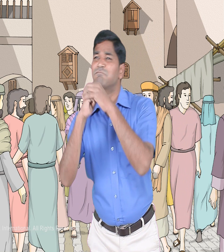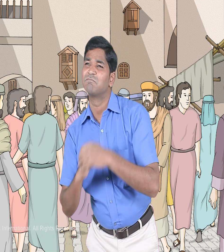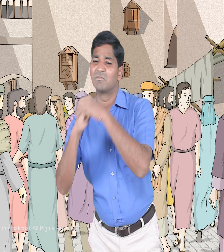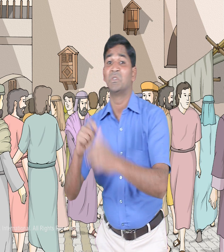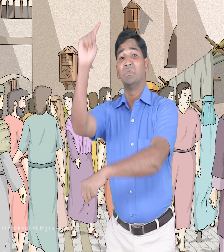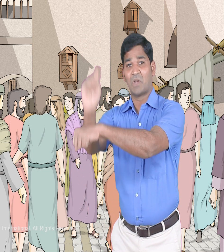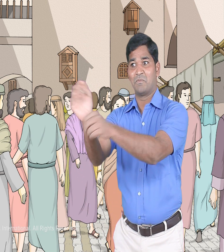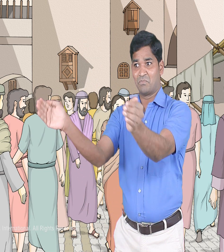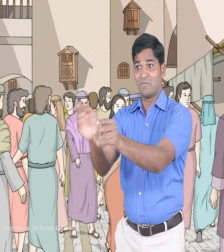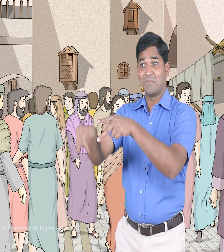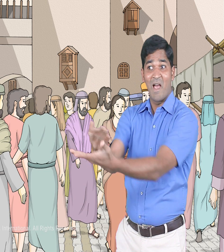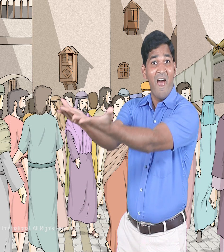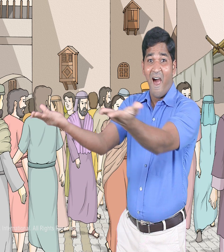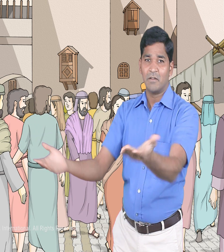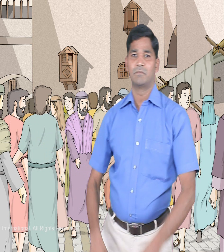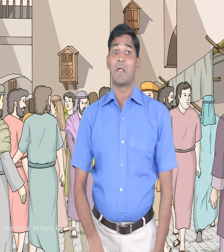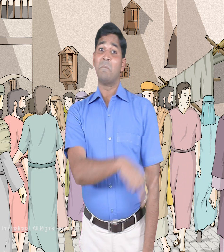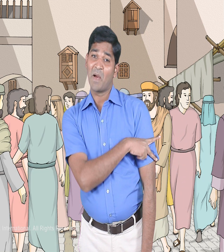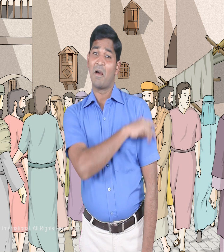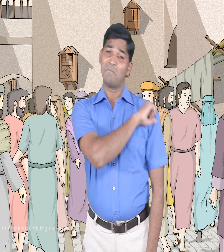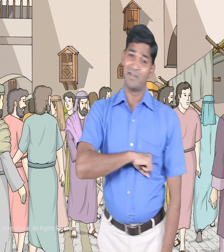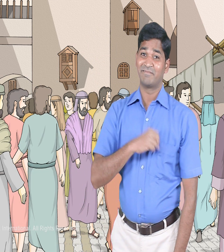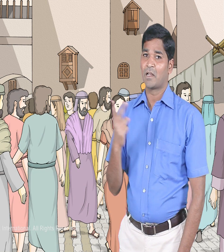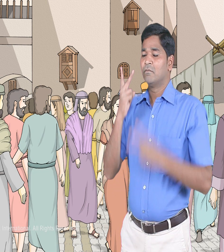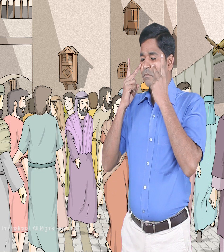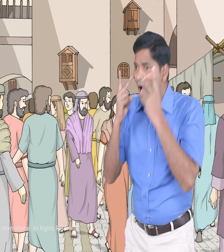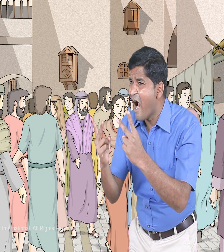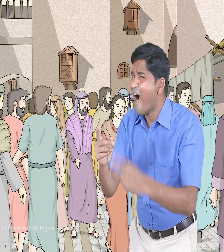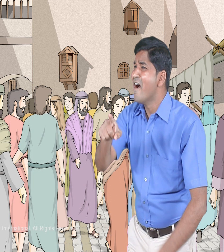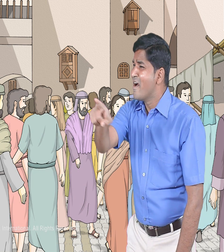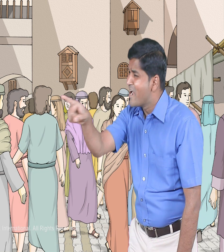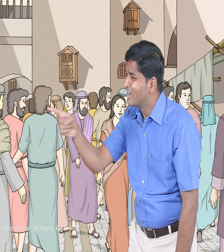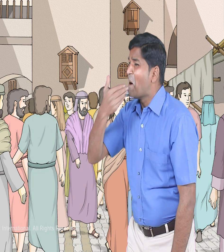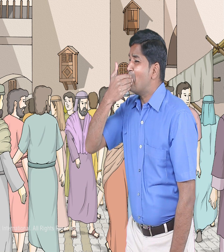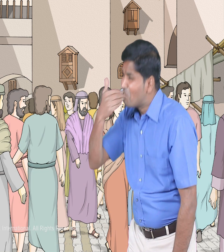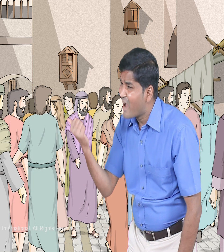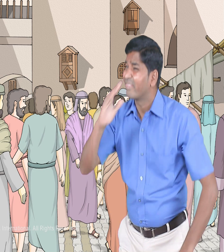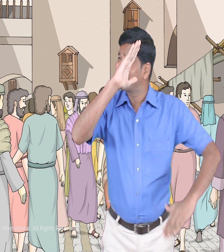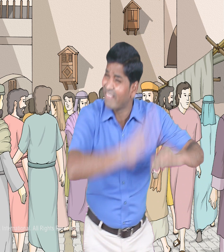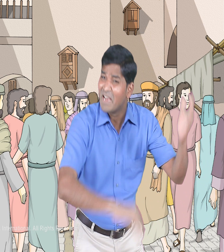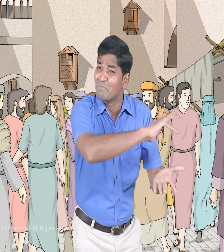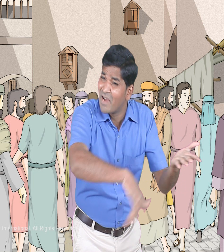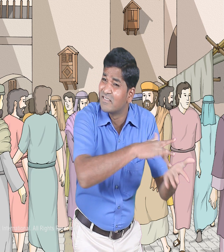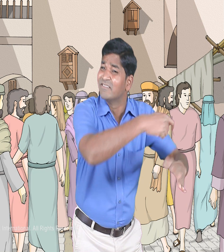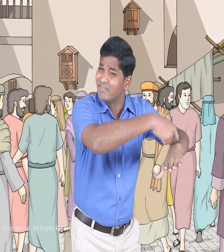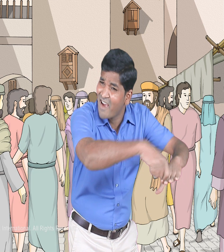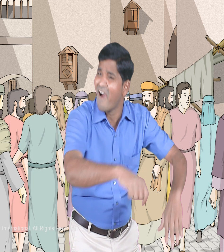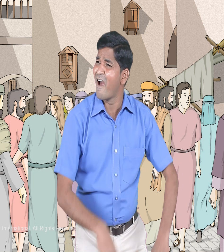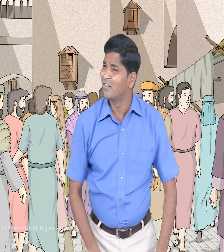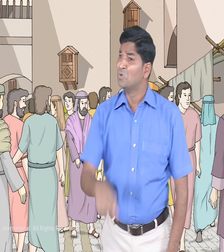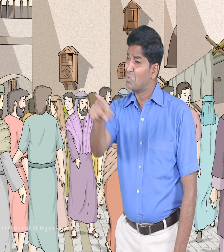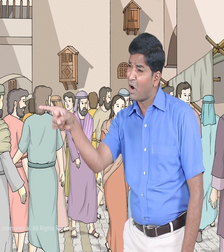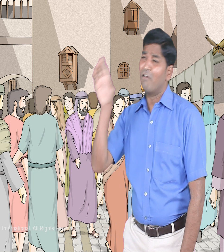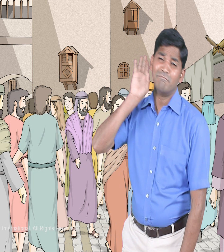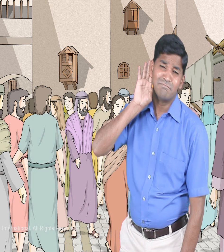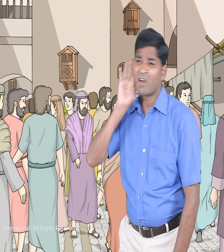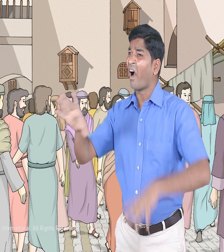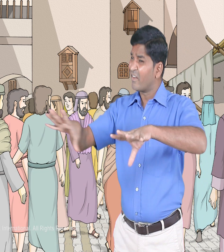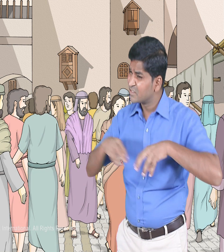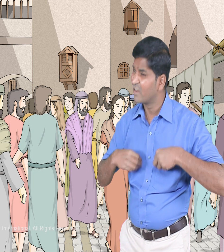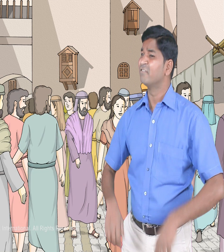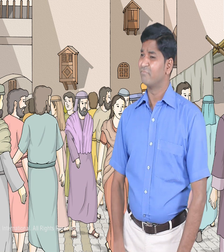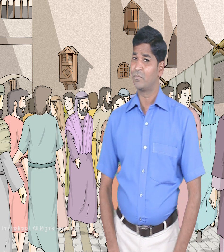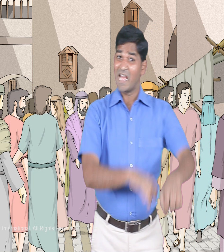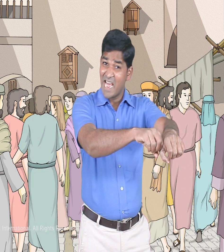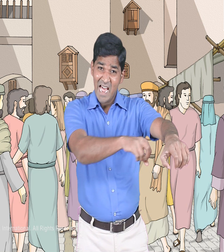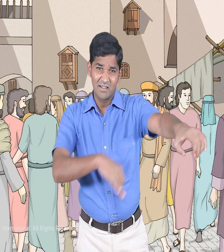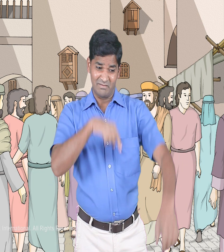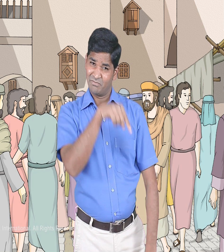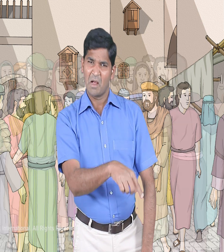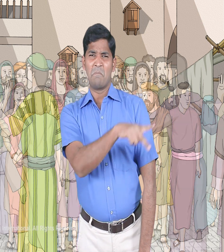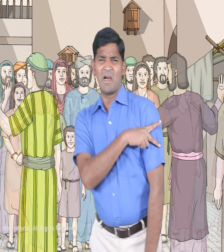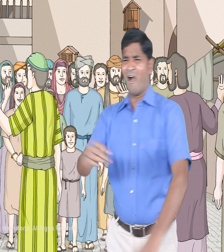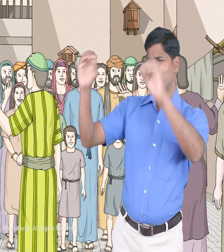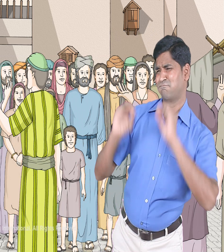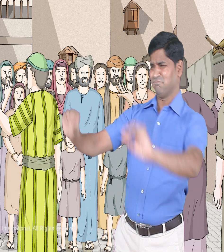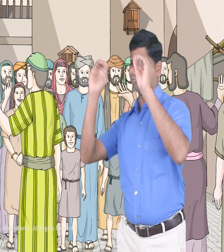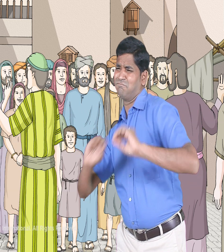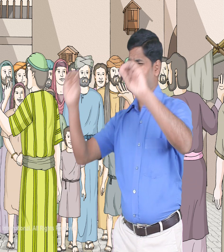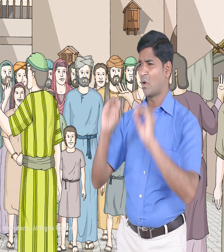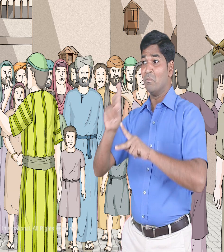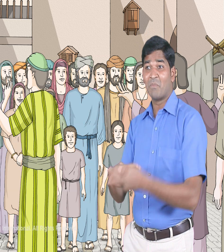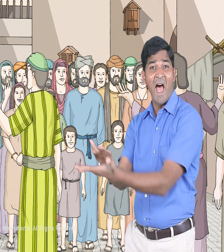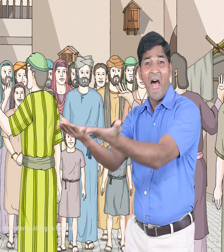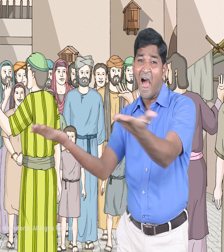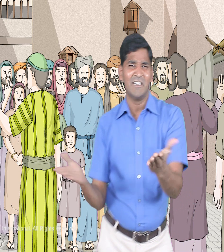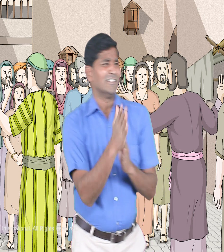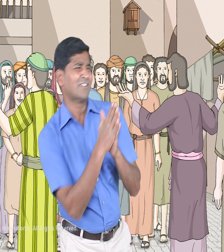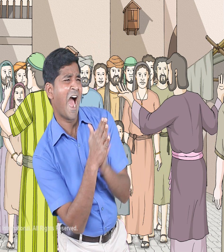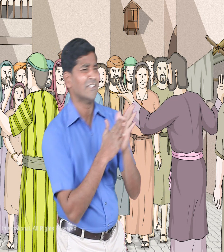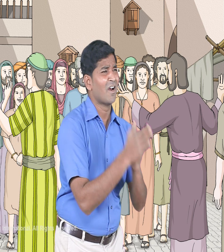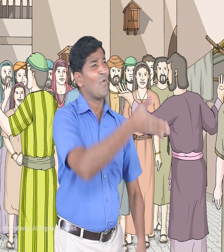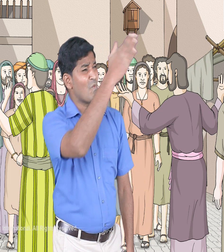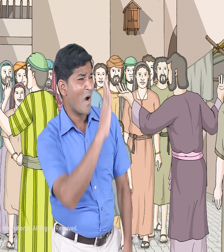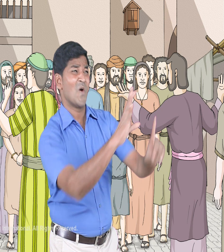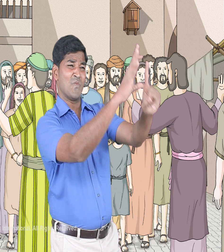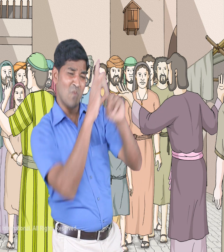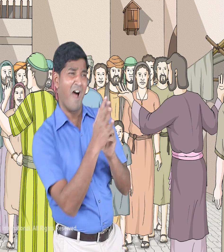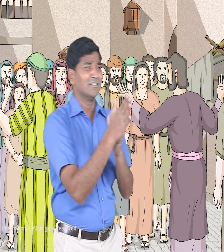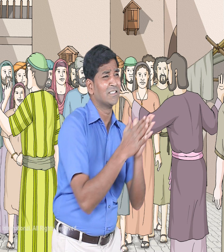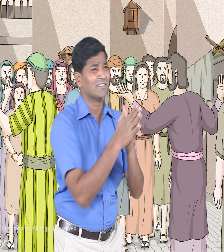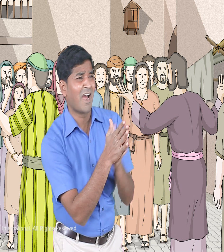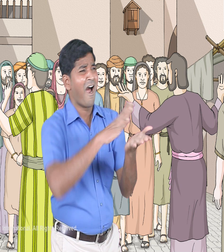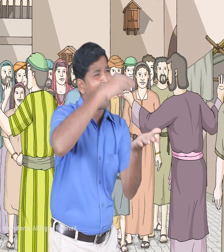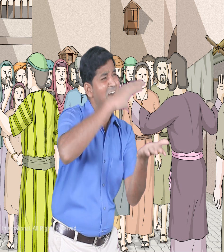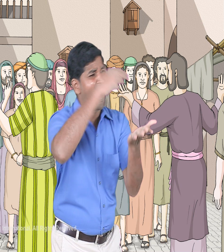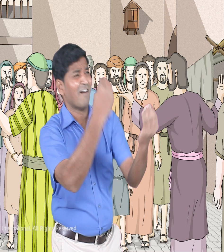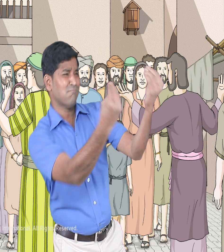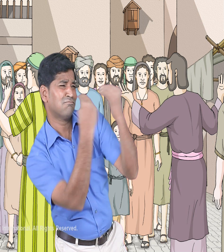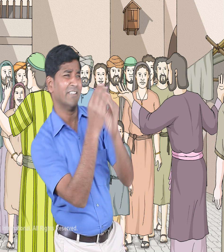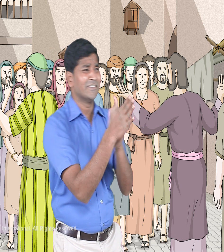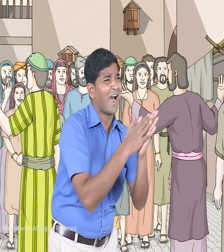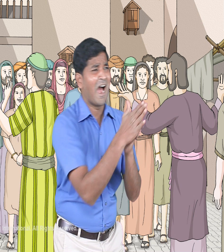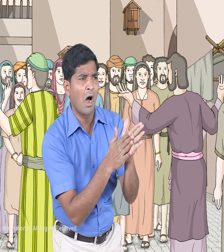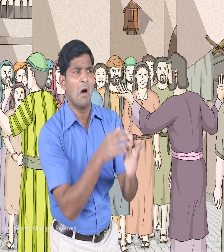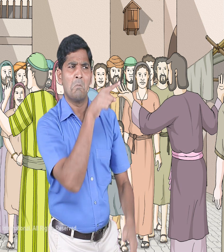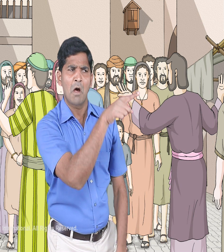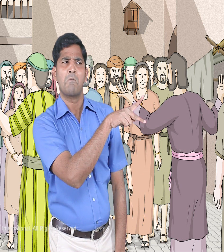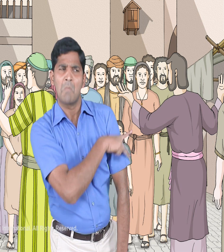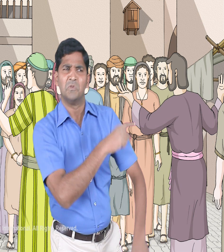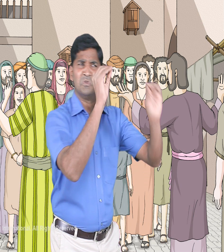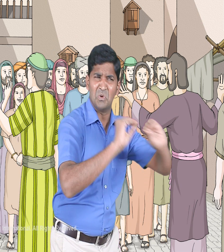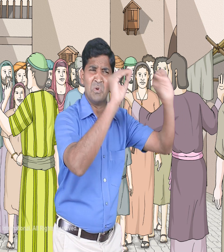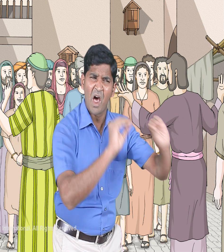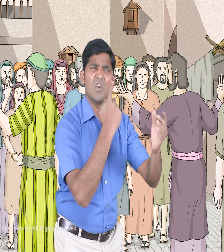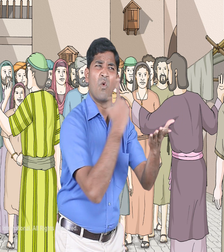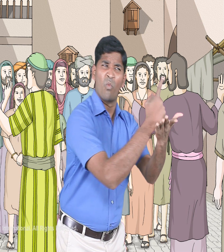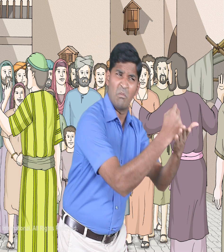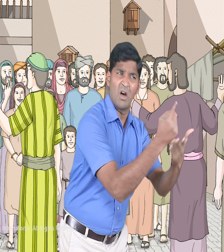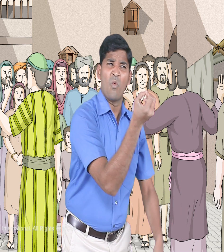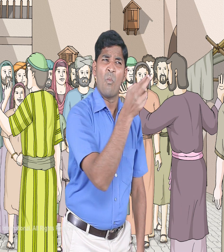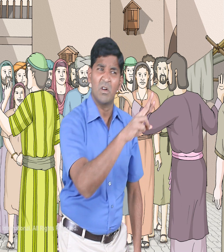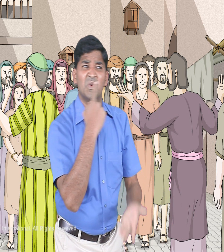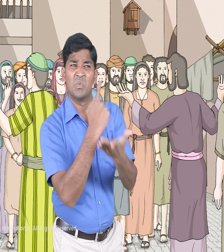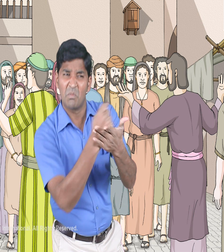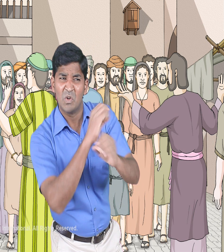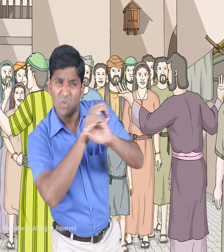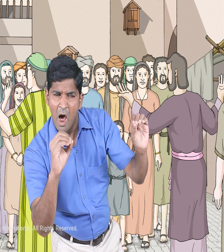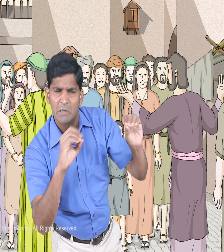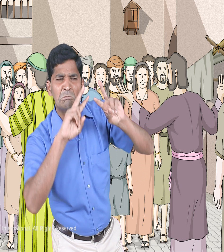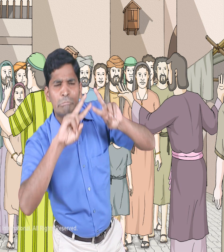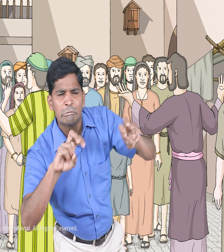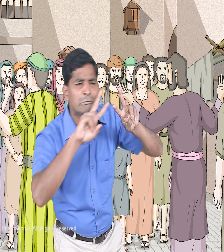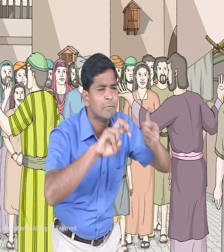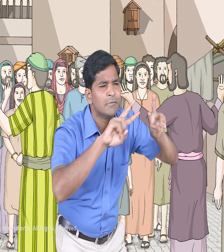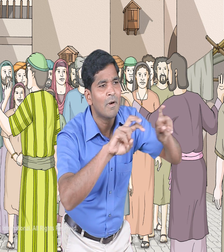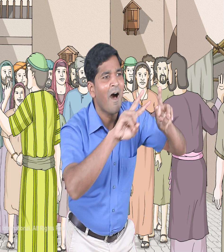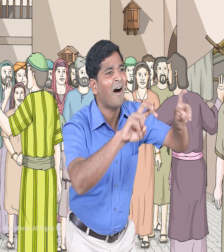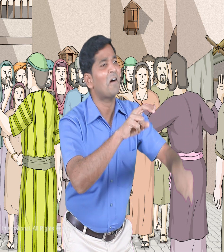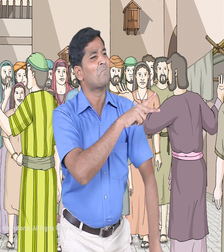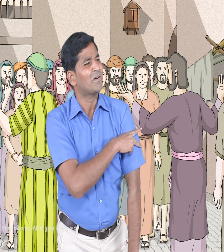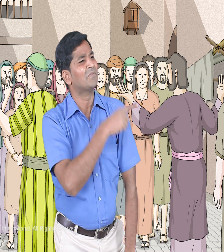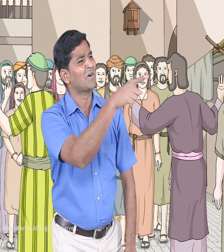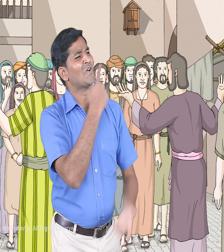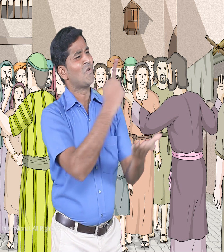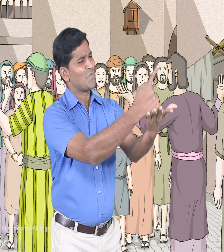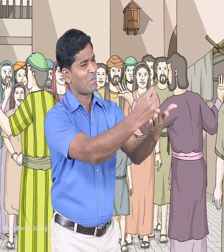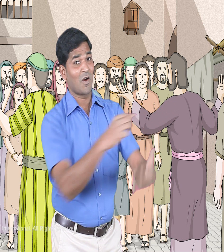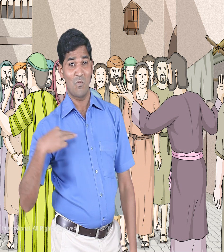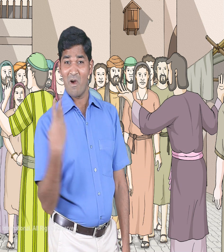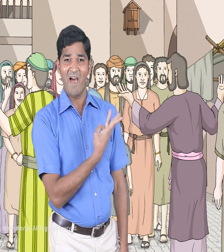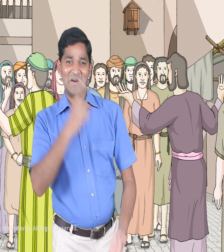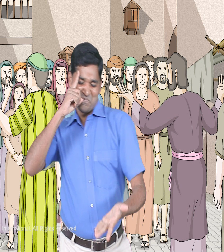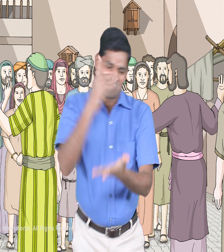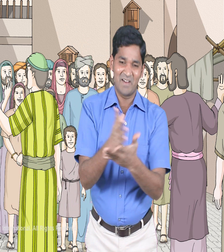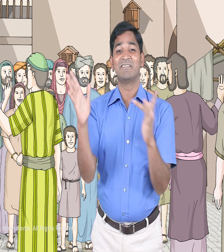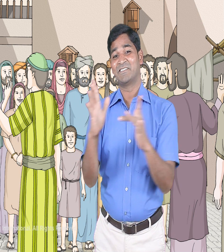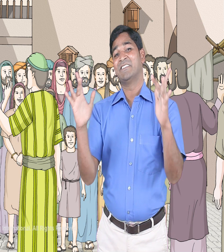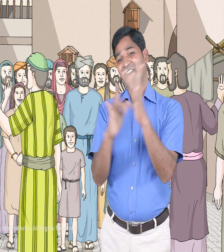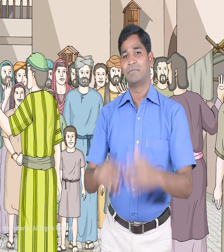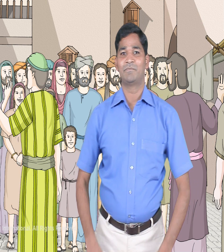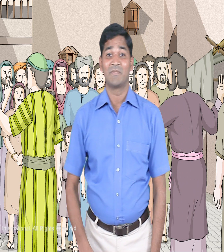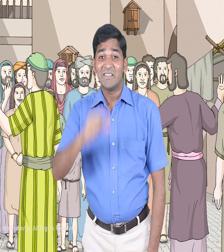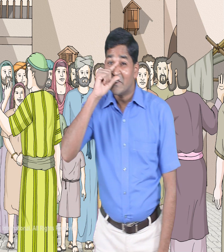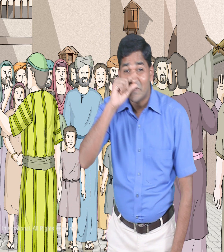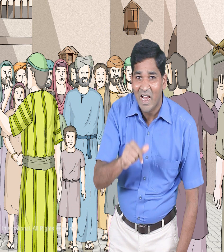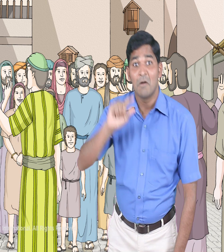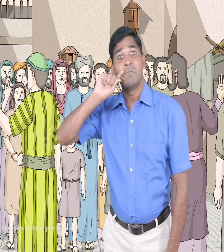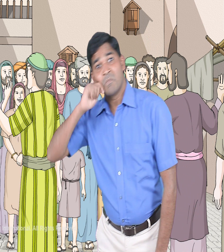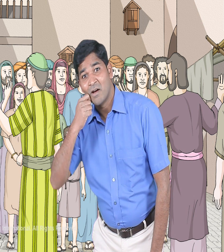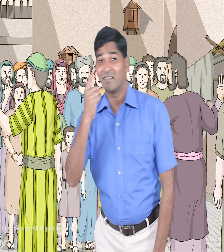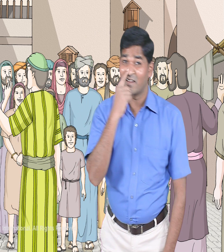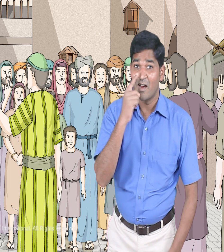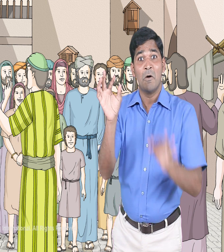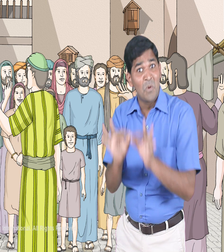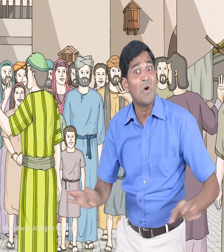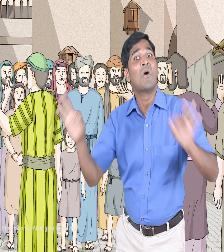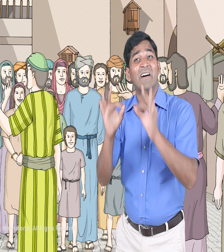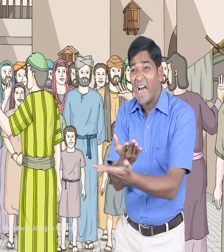Now the Bereans were more noble-minded than the Thessalonians, for they received the message with great eagerness and examined the Scriptures every day to see if these teachings were true.